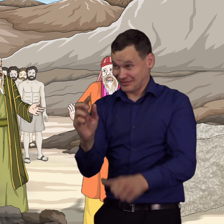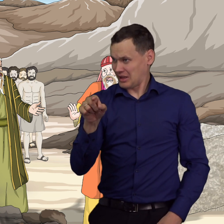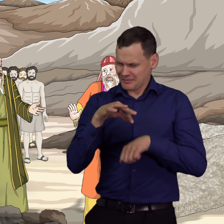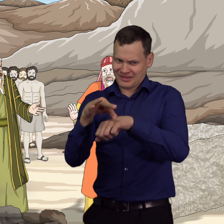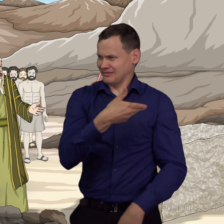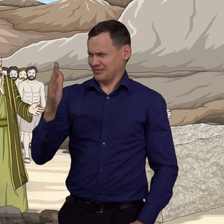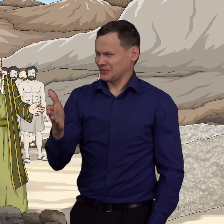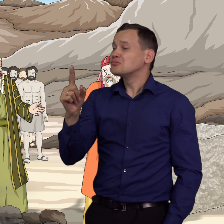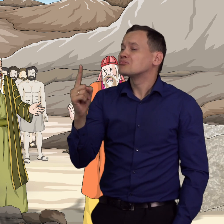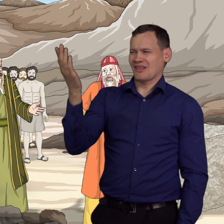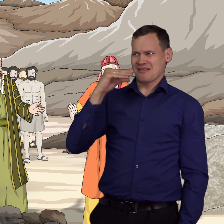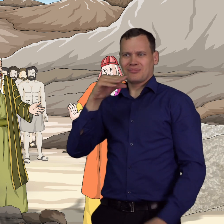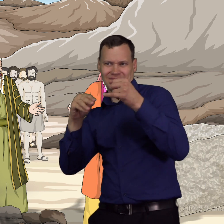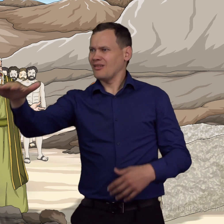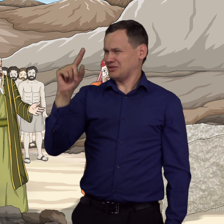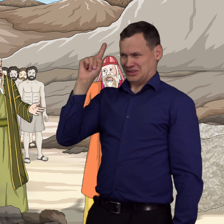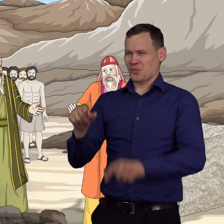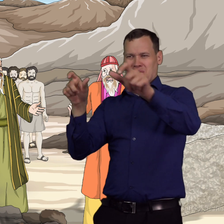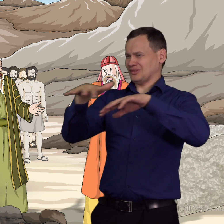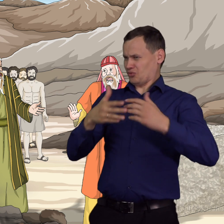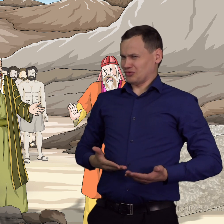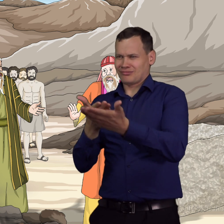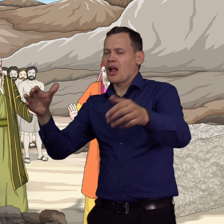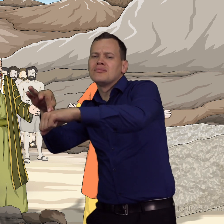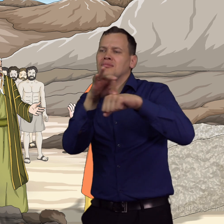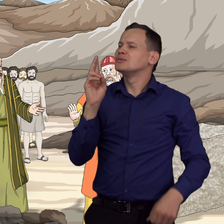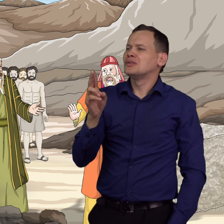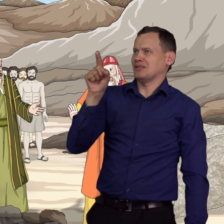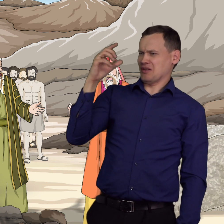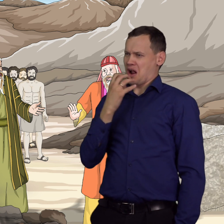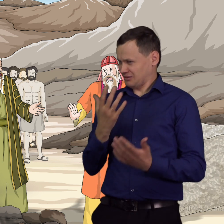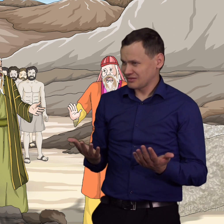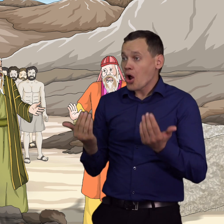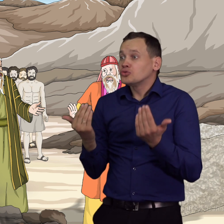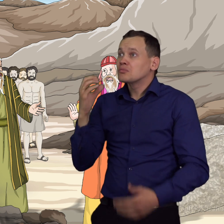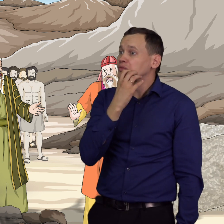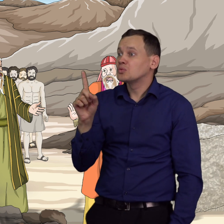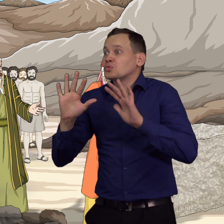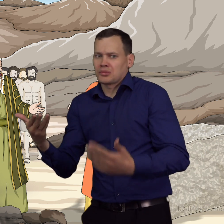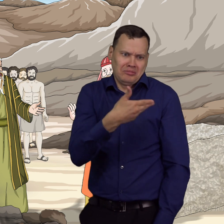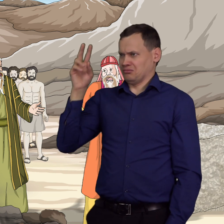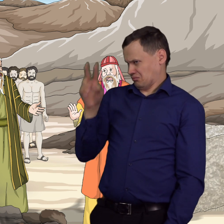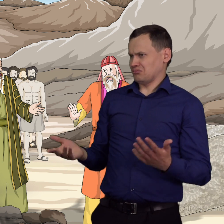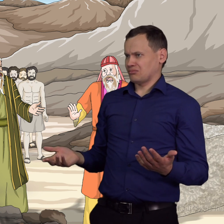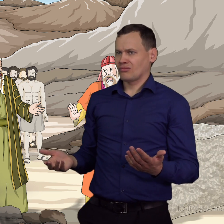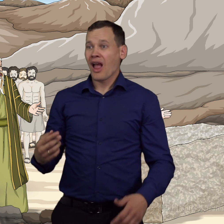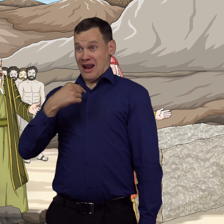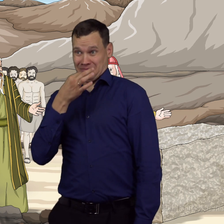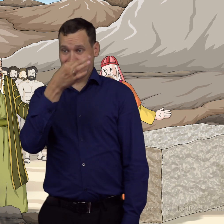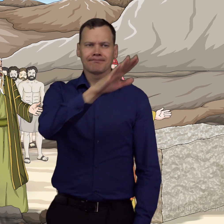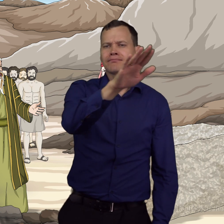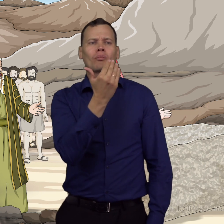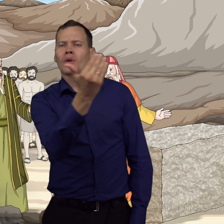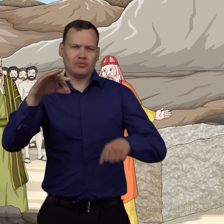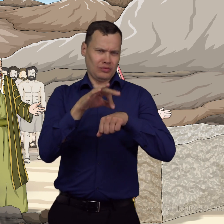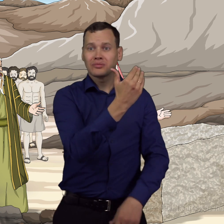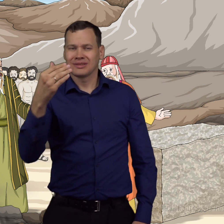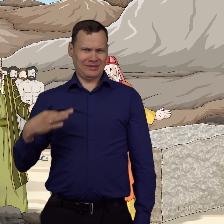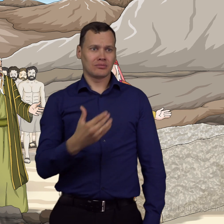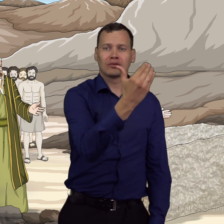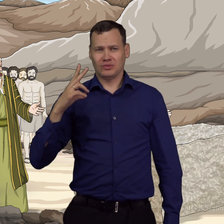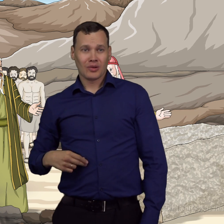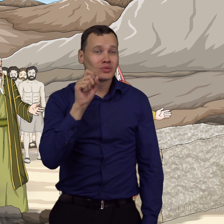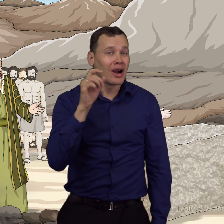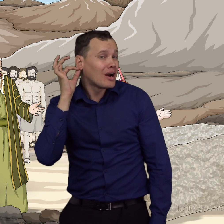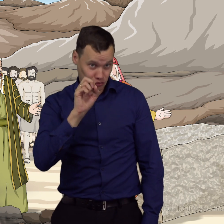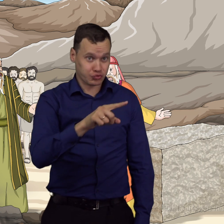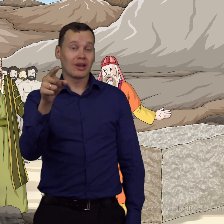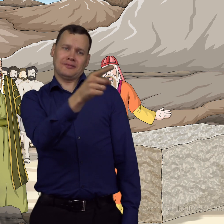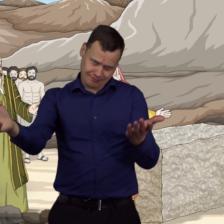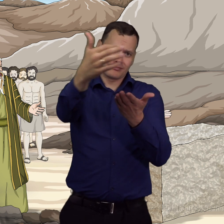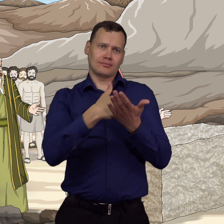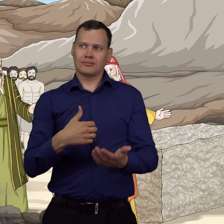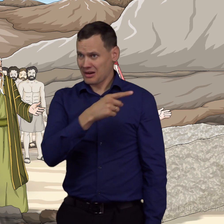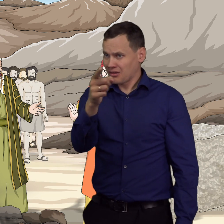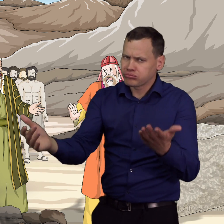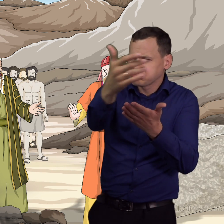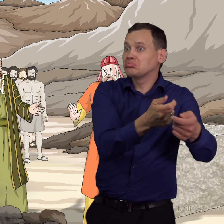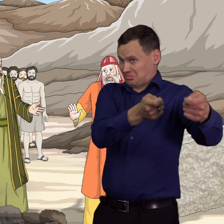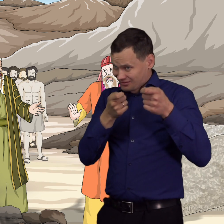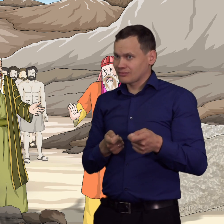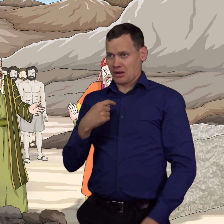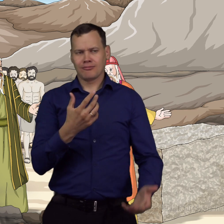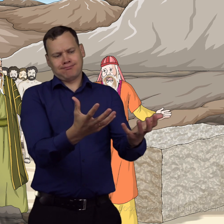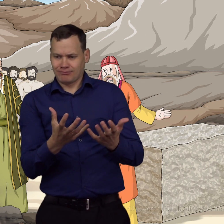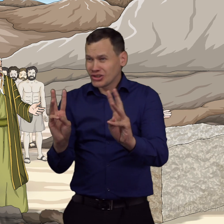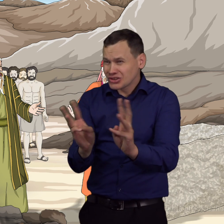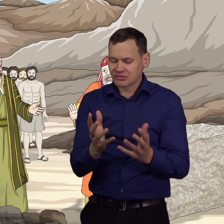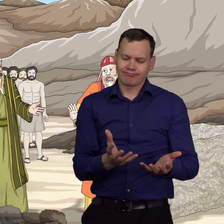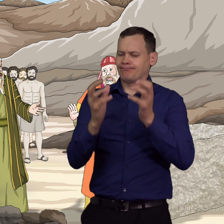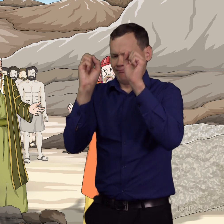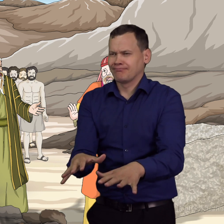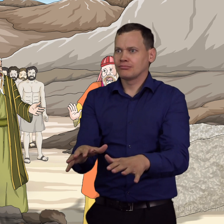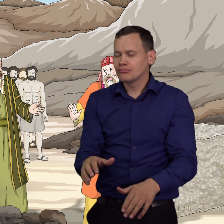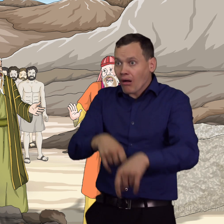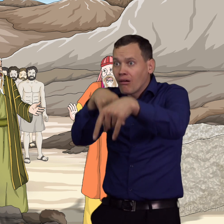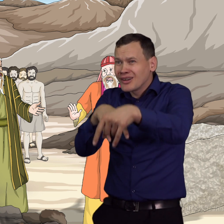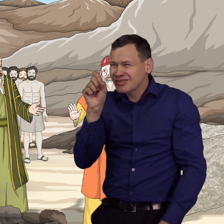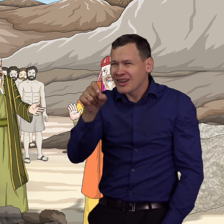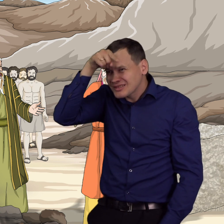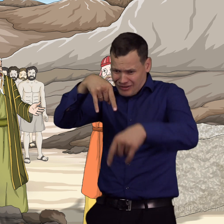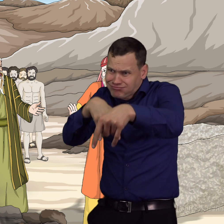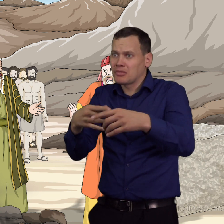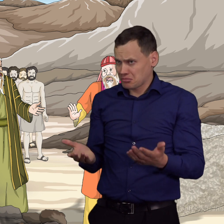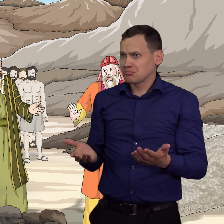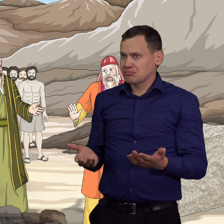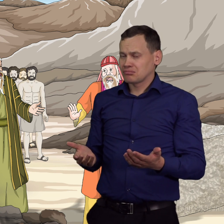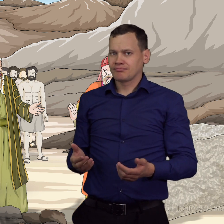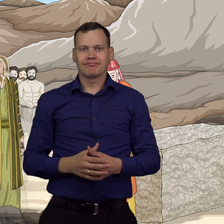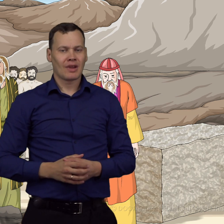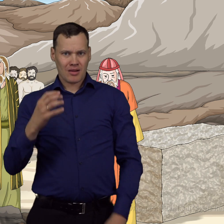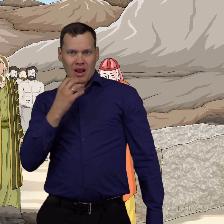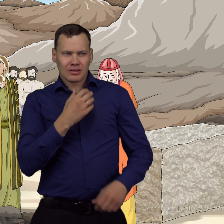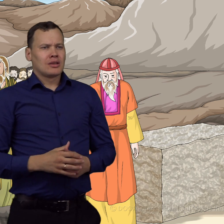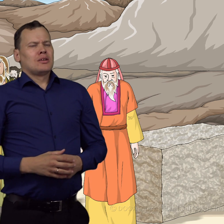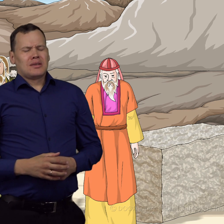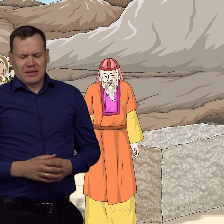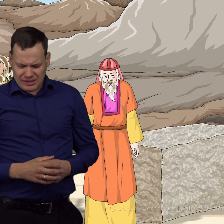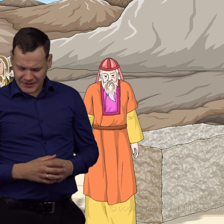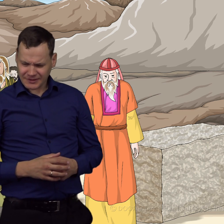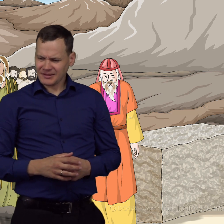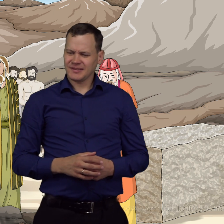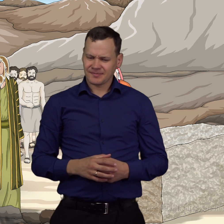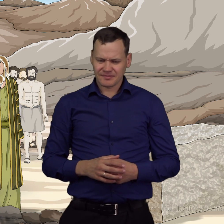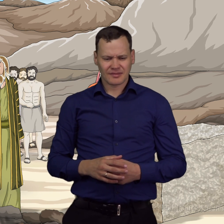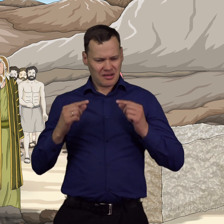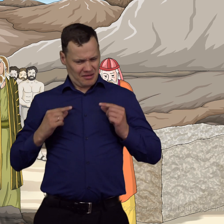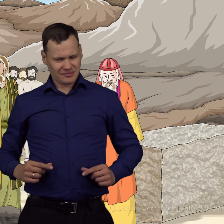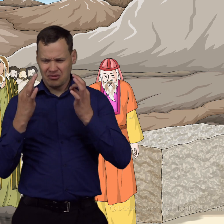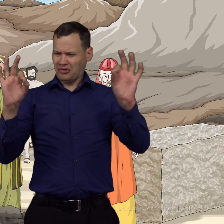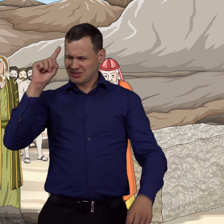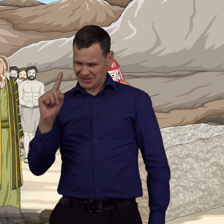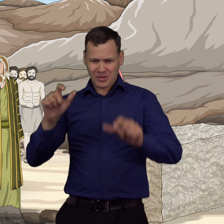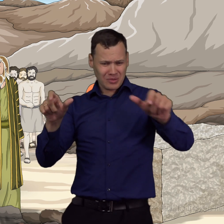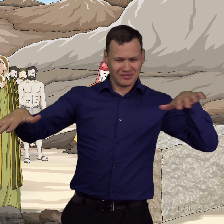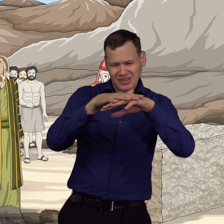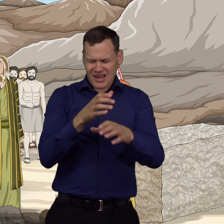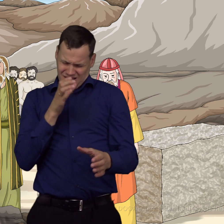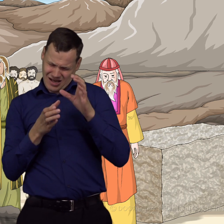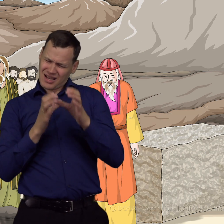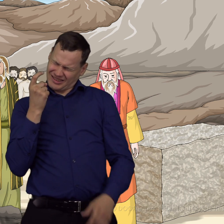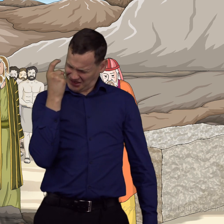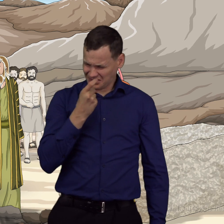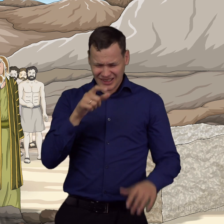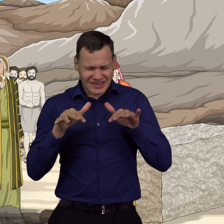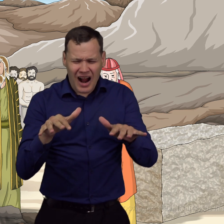As for this Moses who brought us up out of the land of Egypt, we do not know what has happened to him!’ So I said to them, ‘Whoever has gold, let him take it off,’ and they gave it to me. And when I threw it into the fire, out came this calf!”